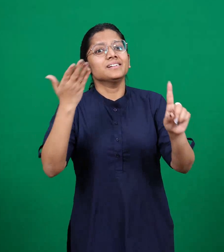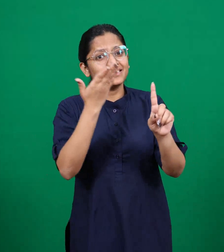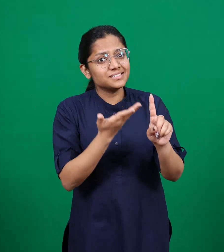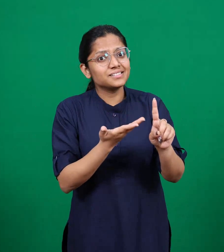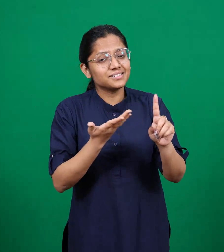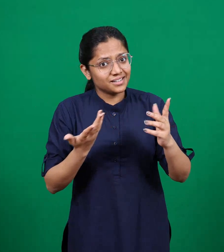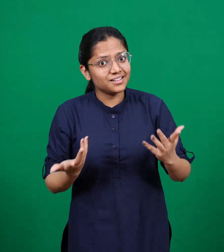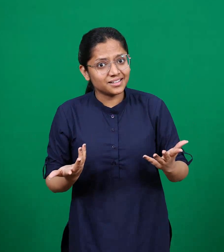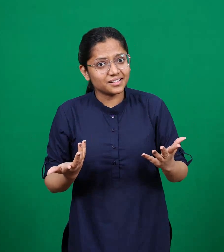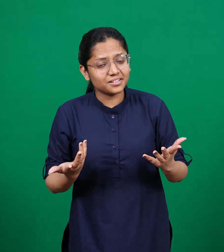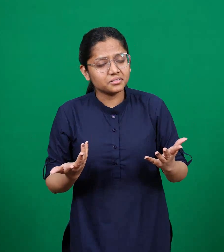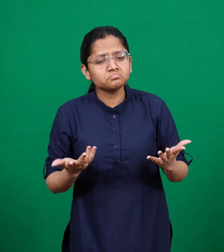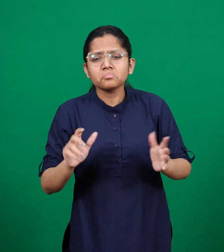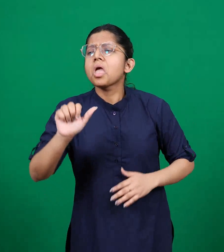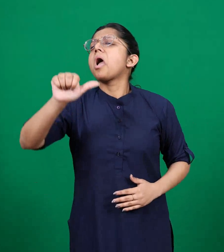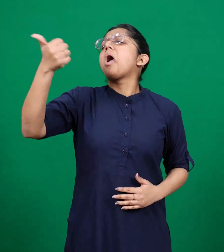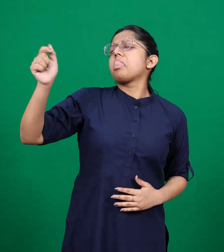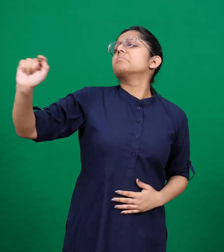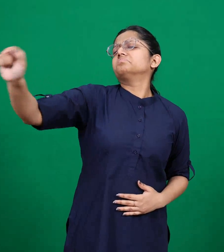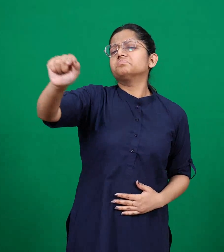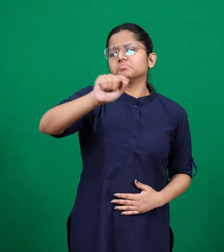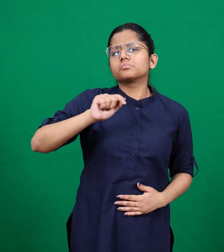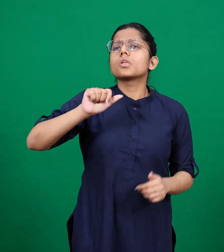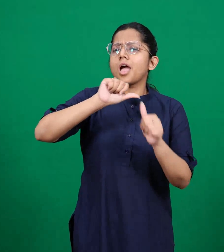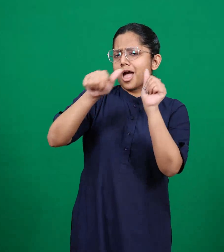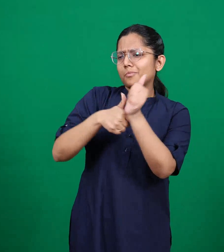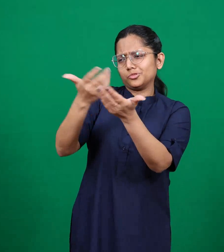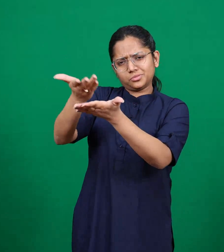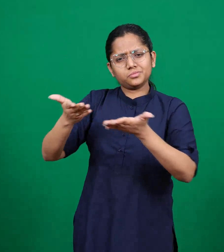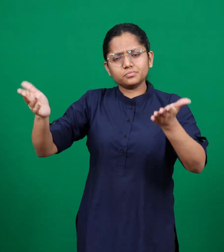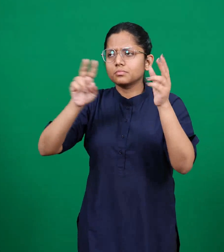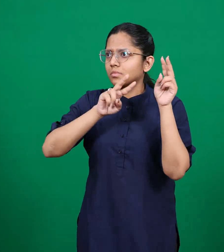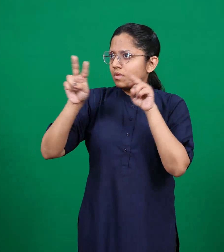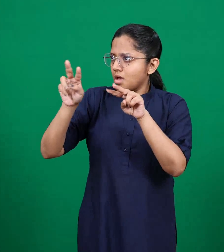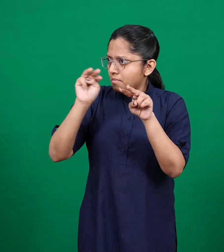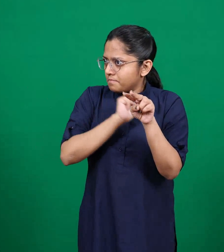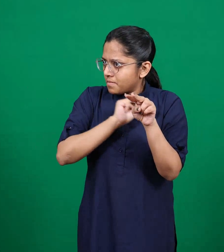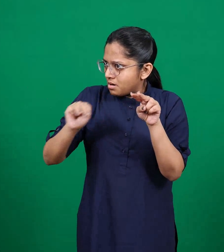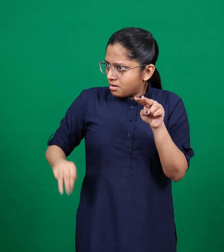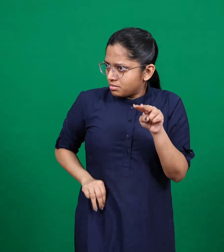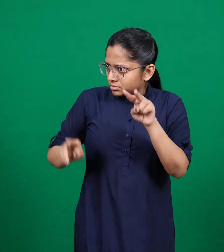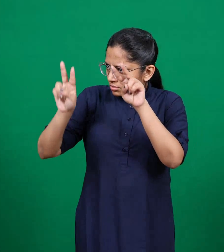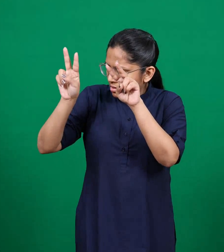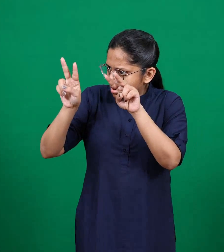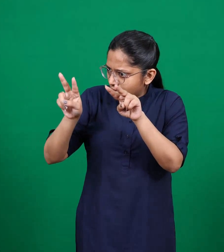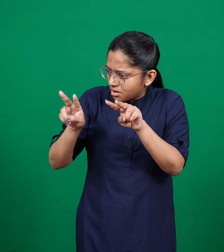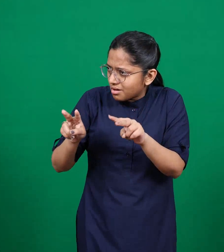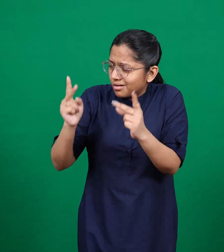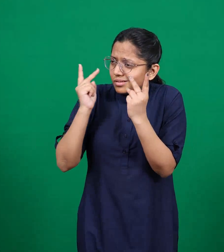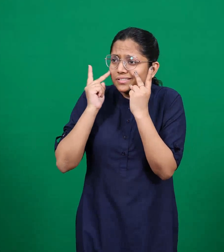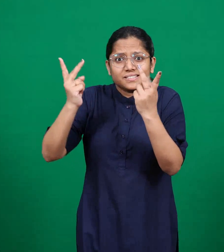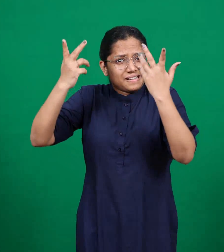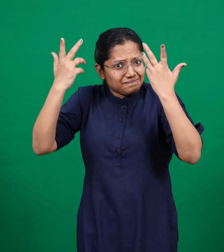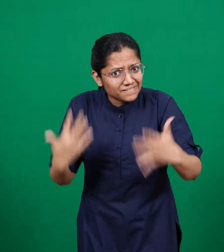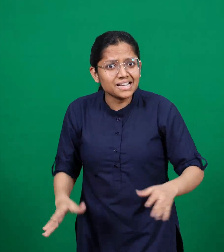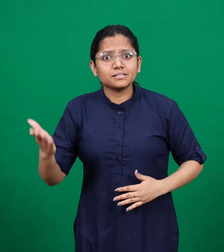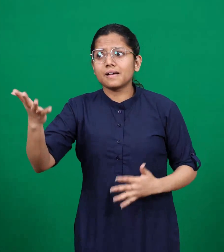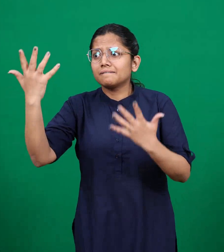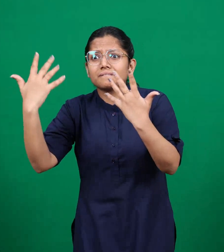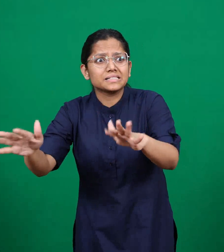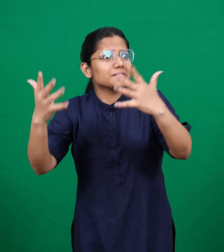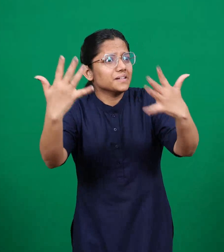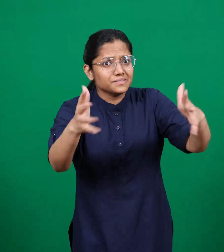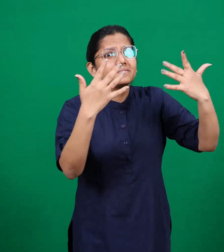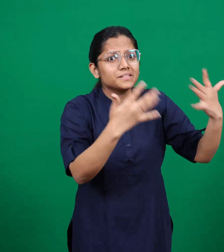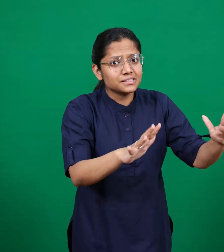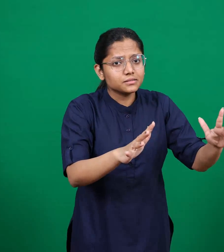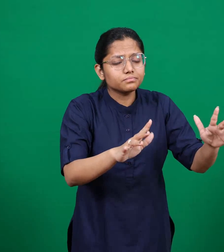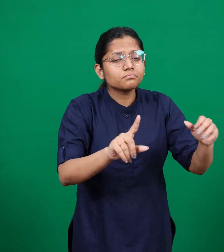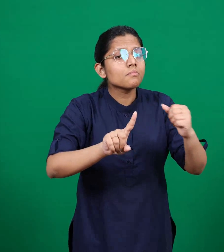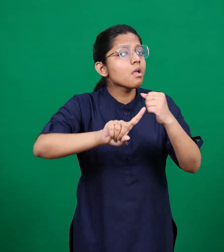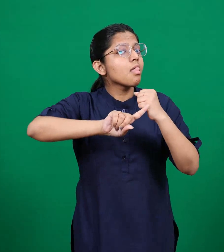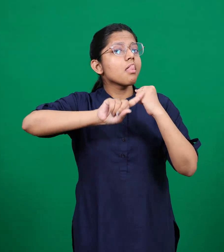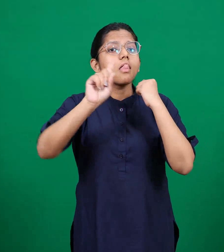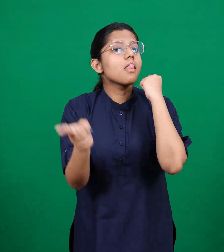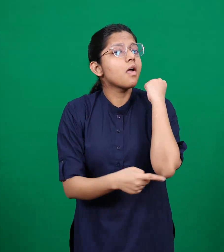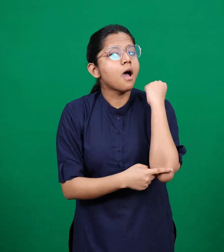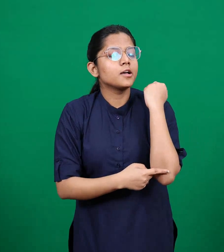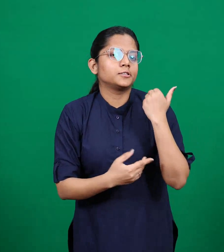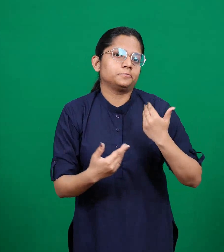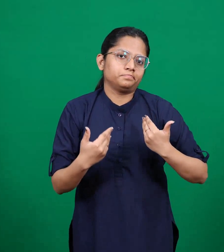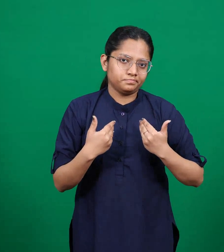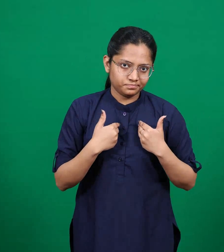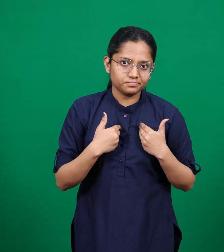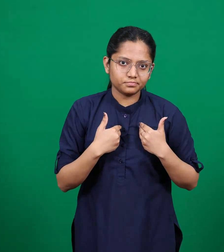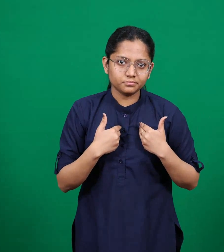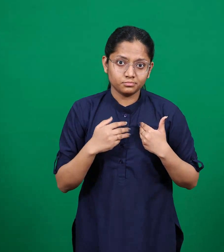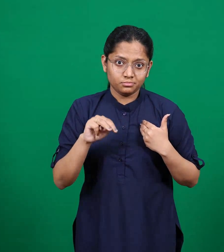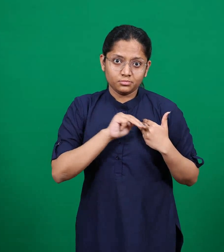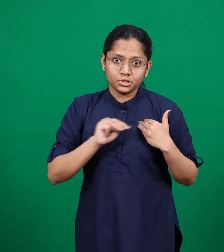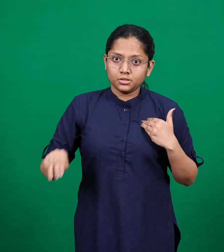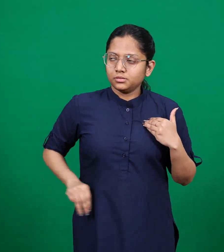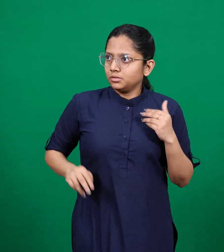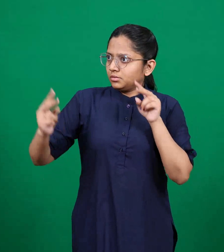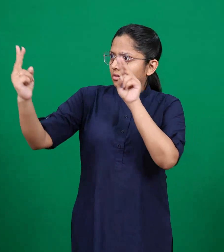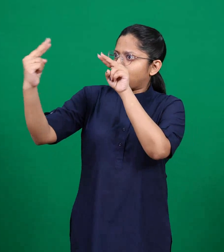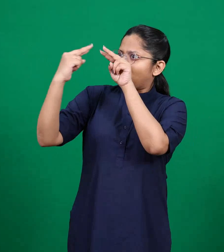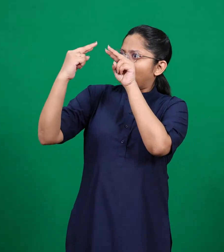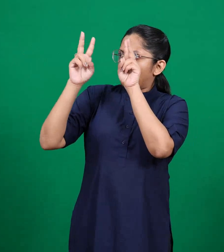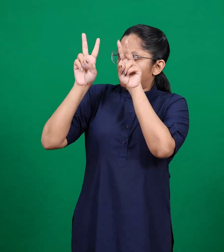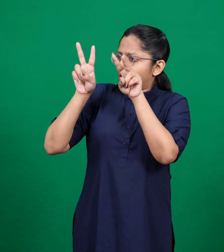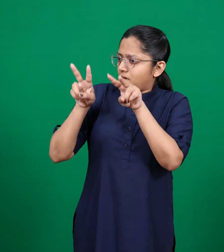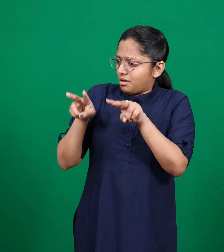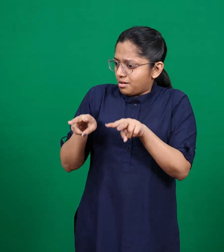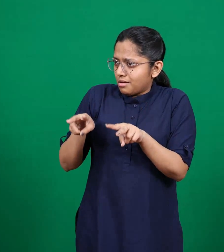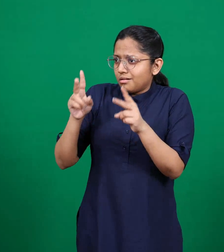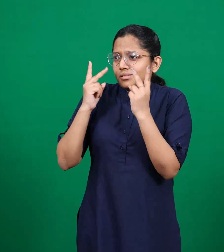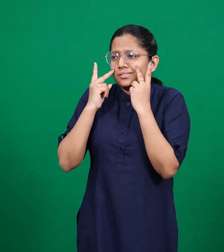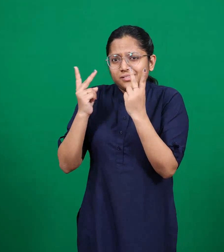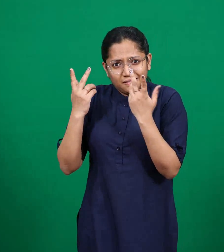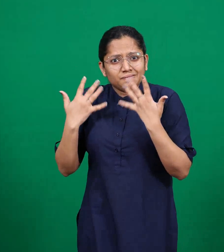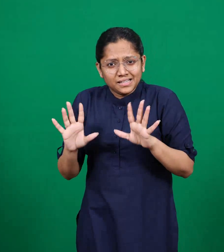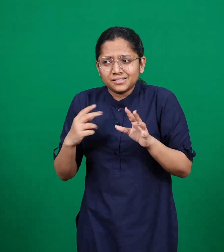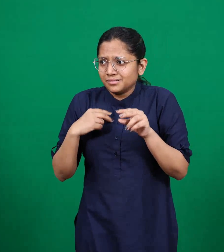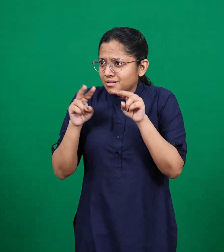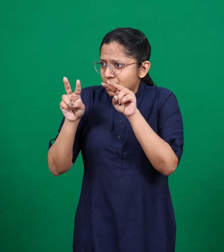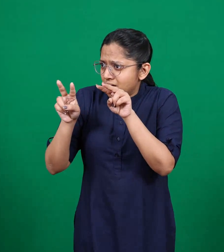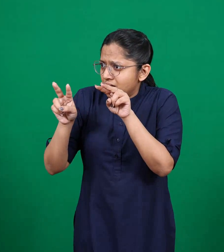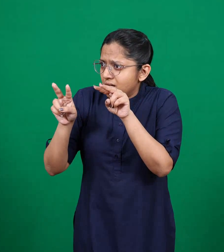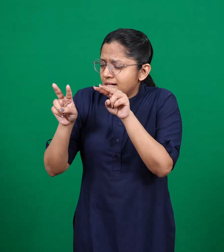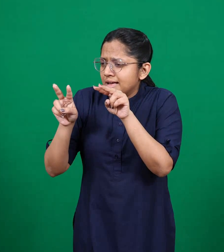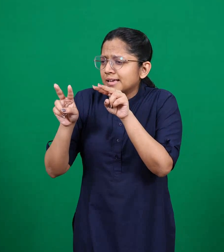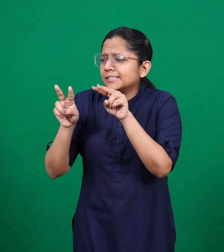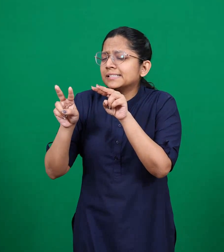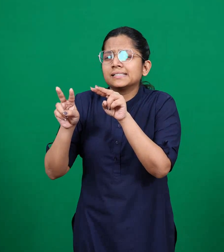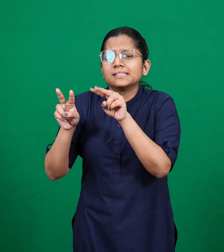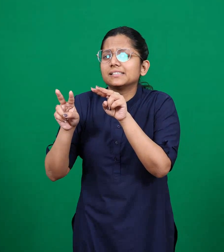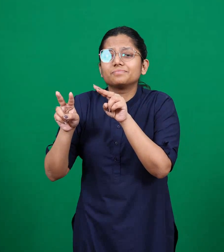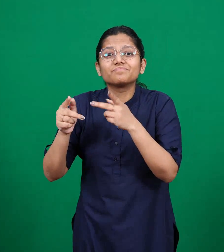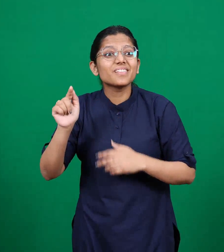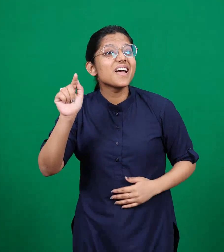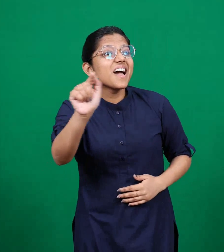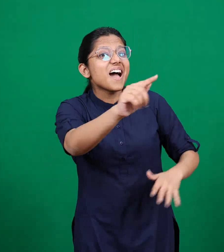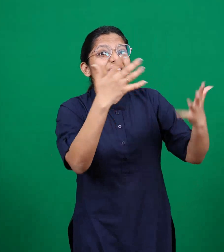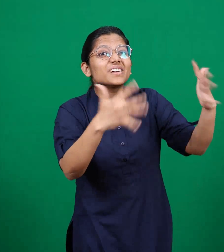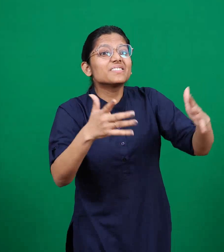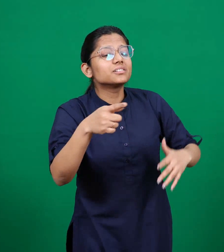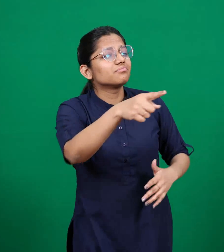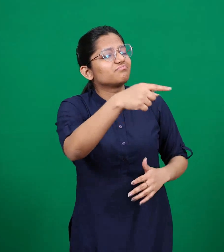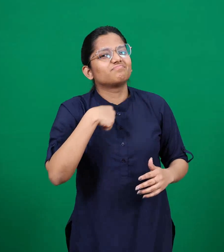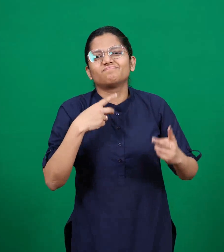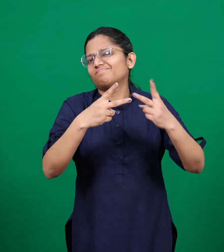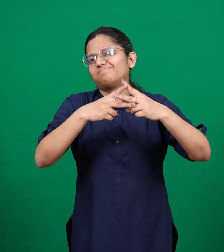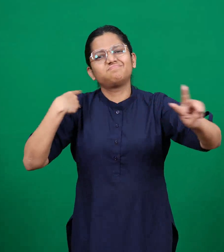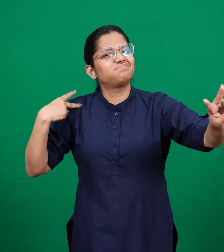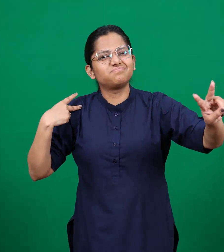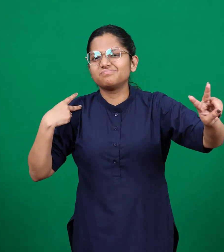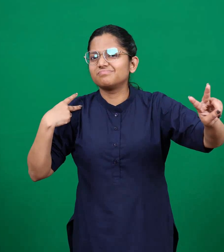Then He appeared to James, then to all the apostles.